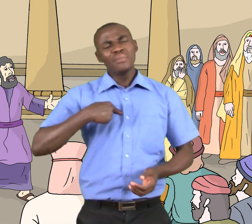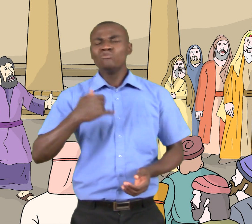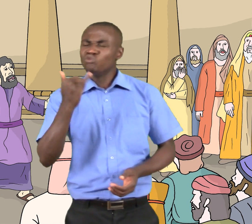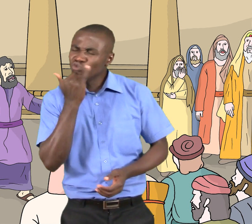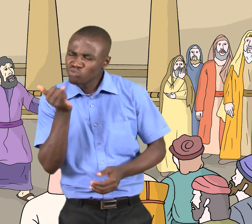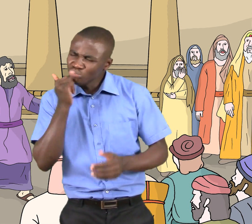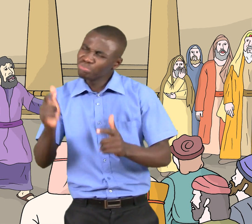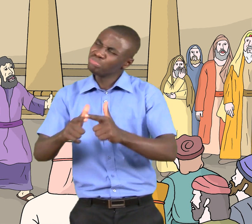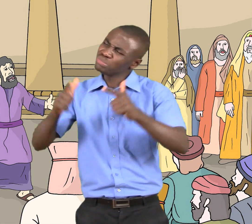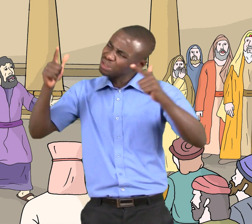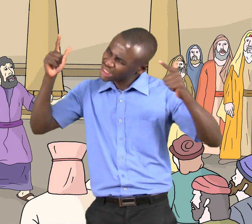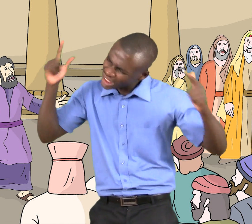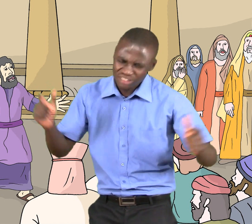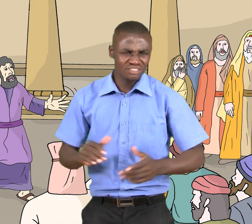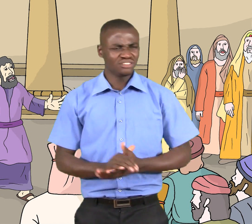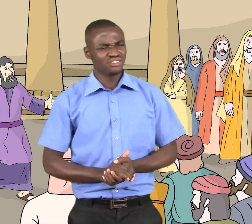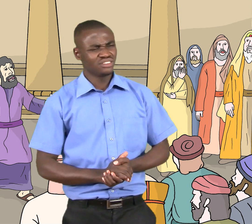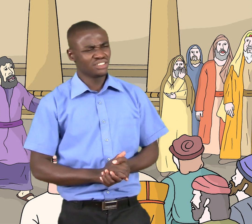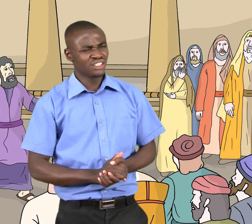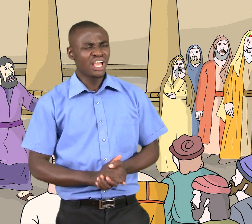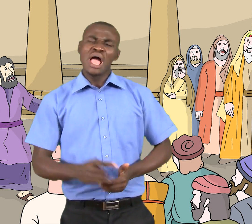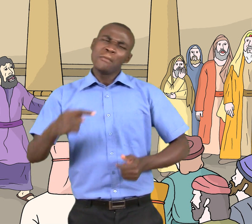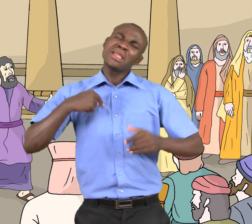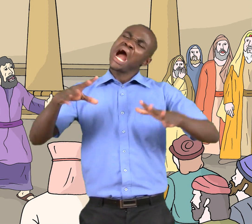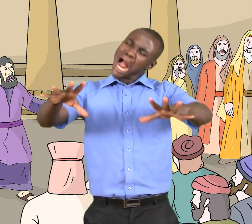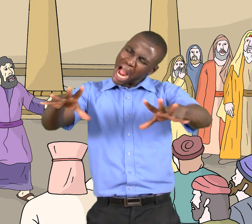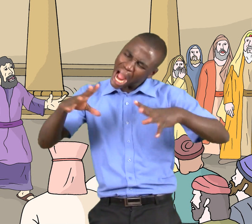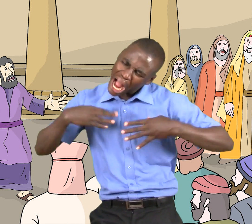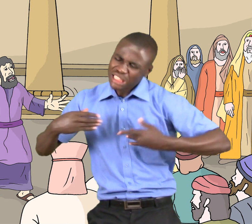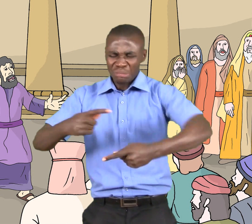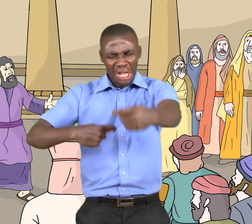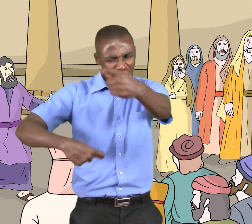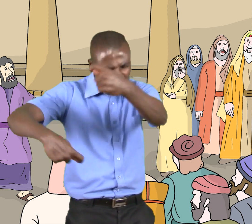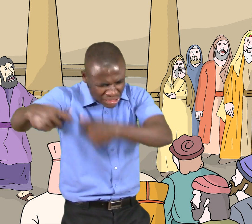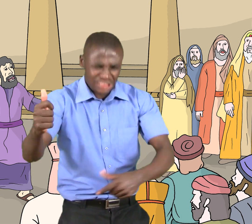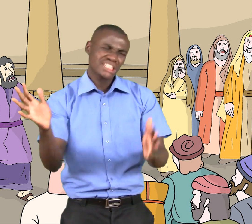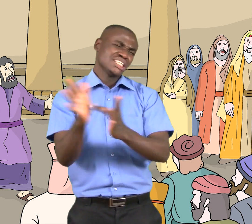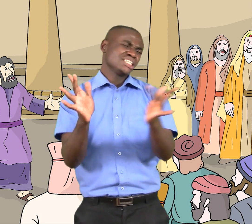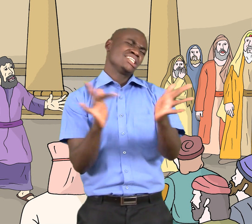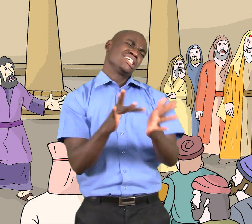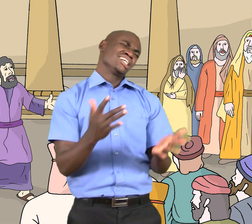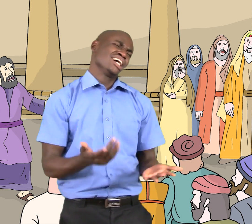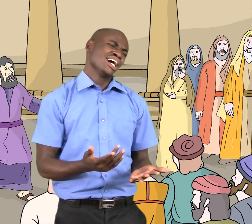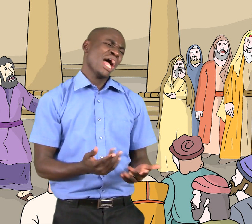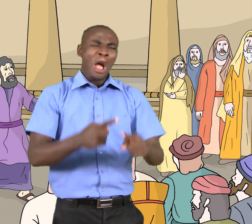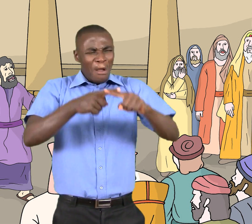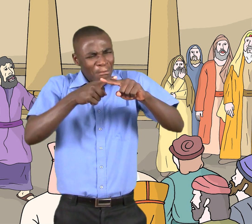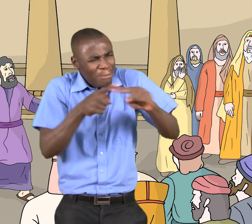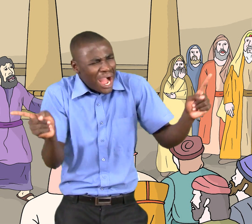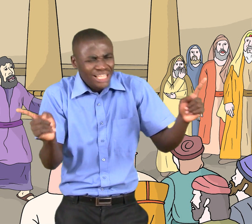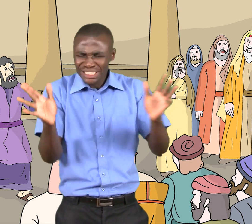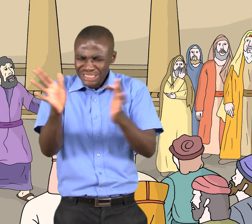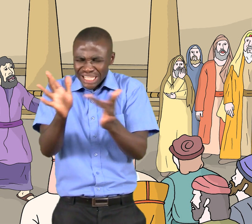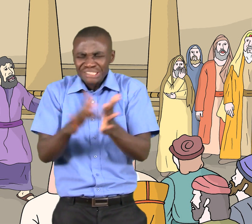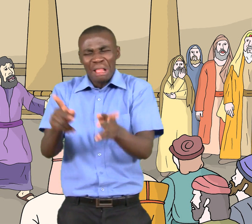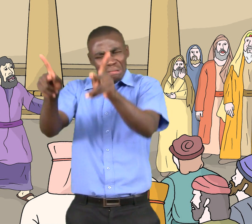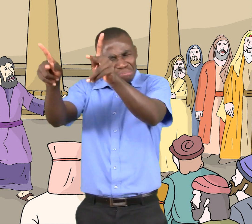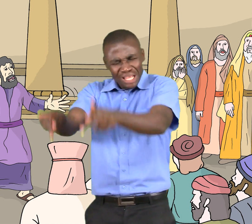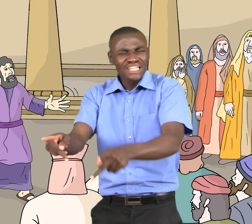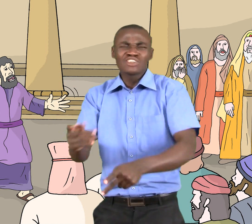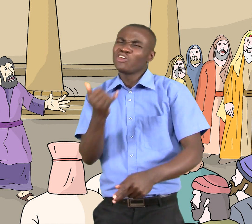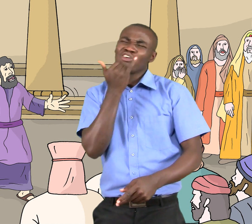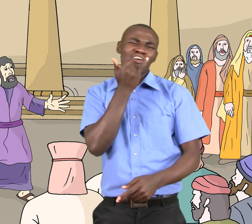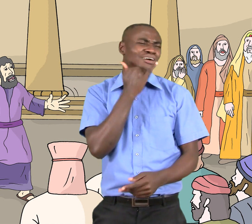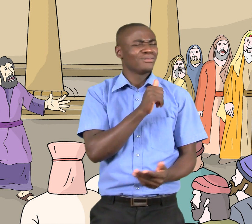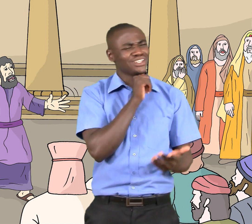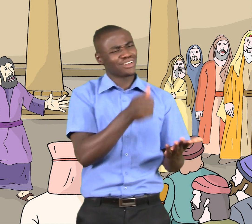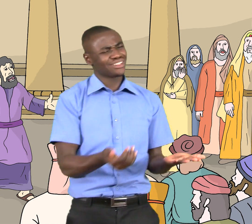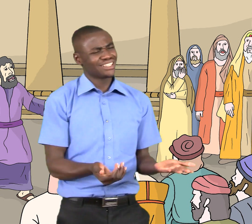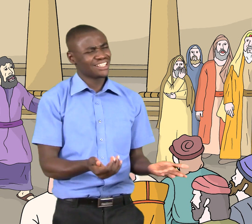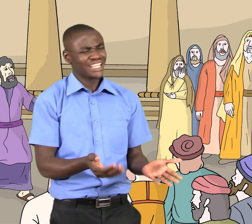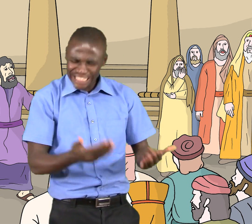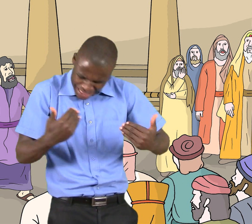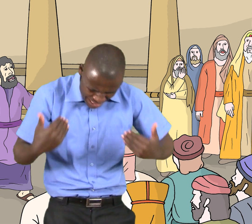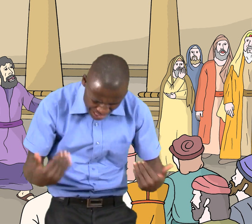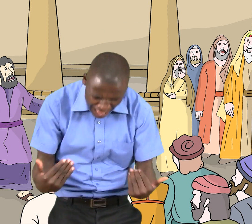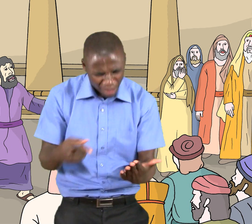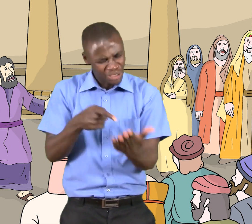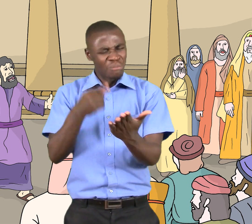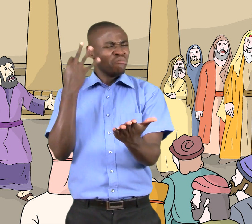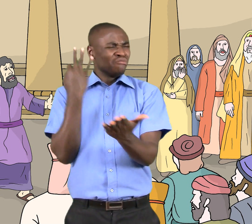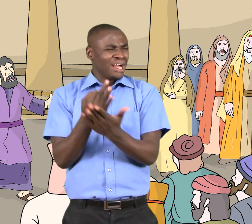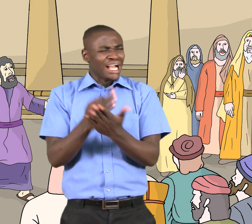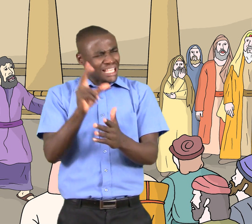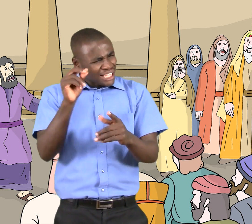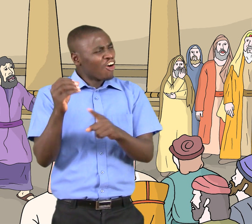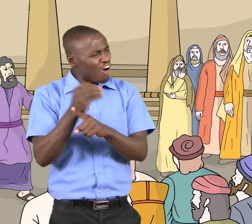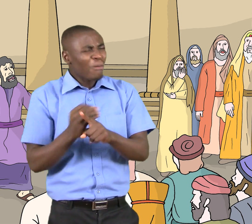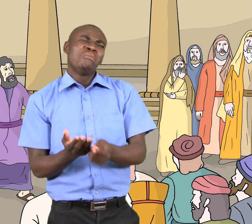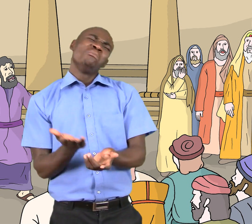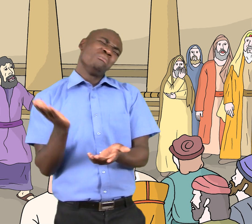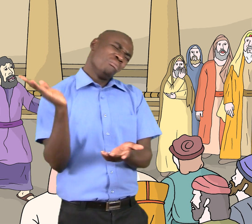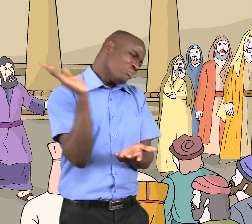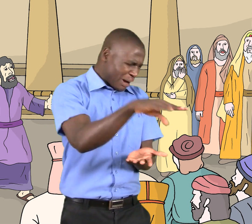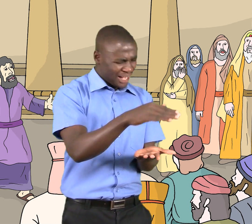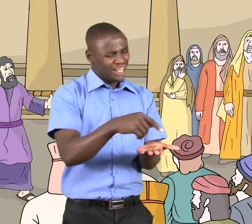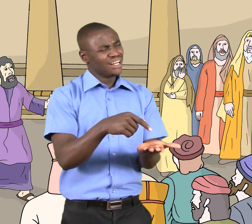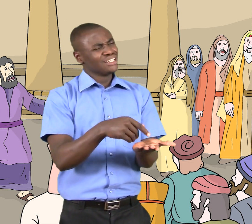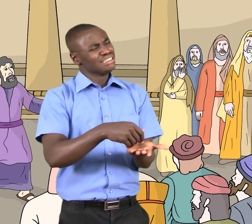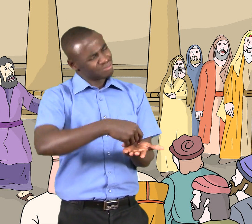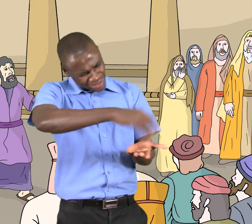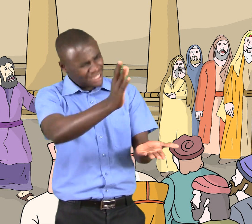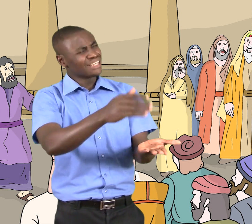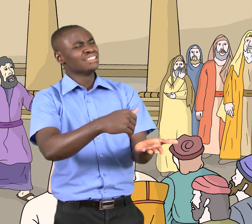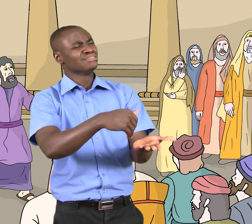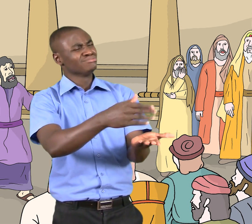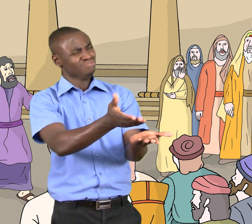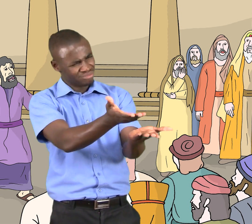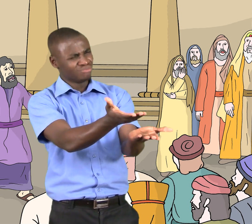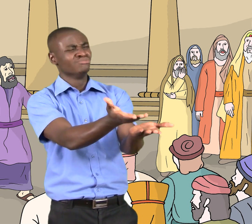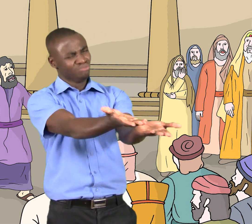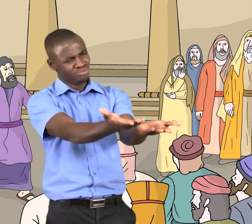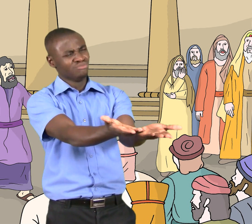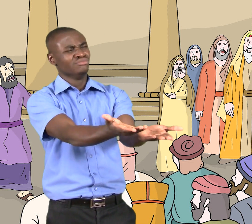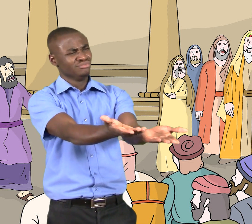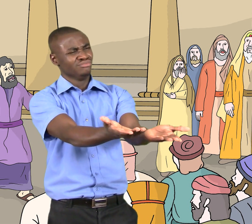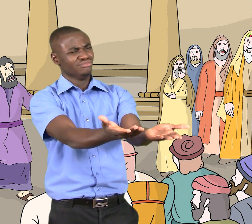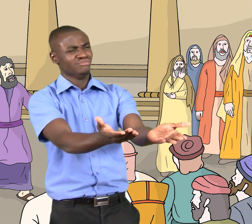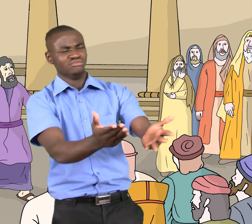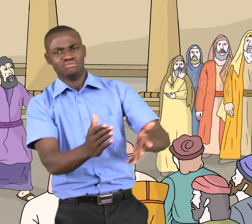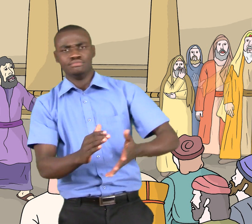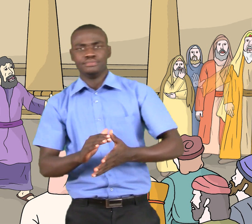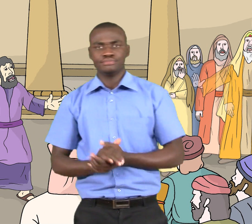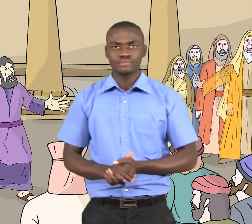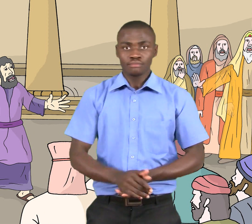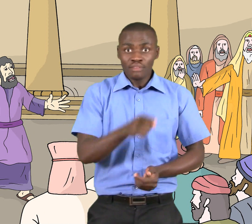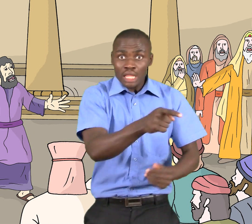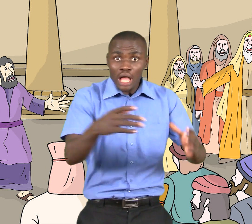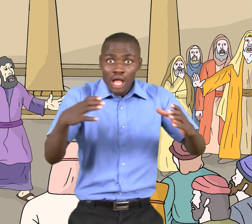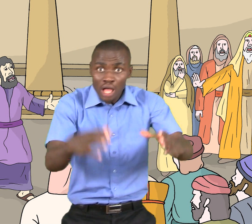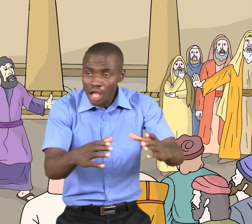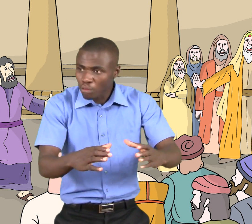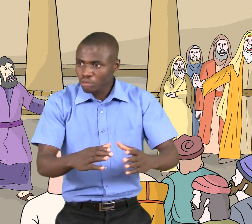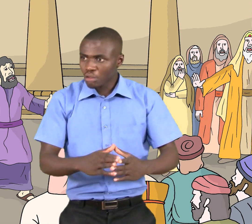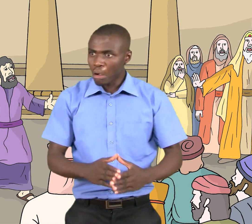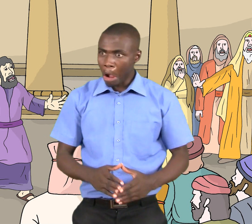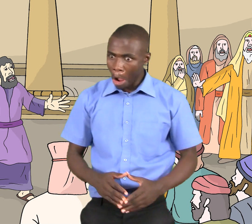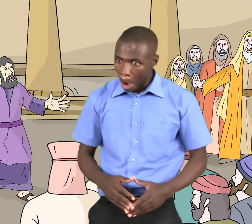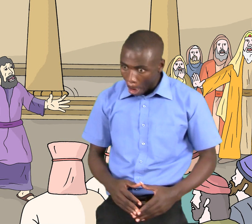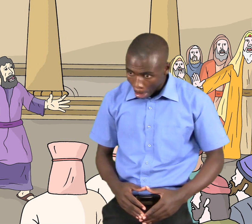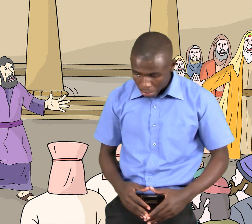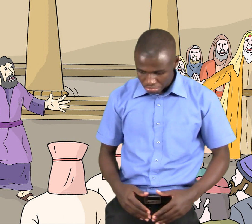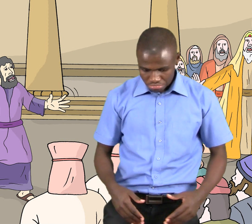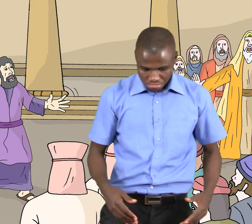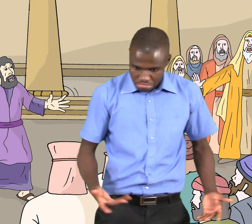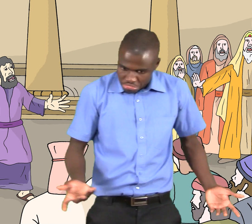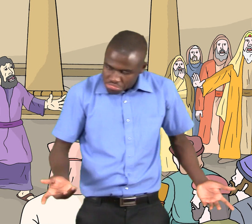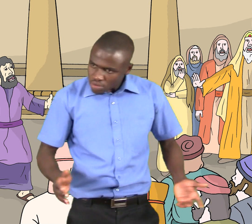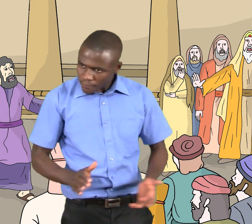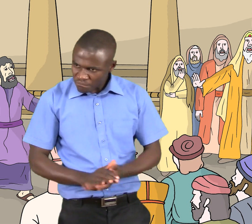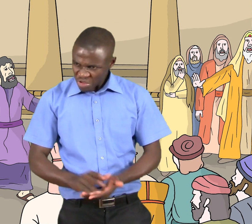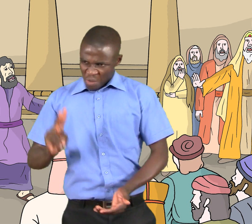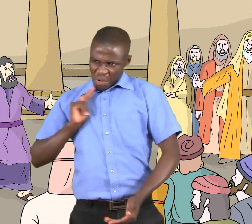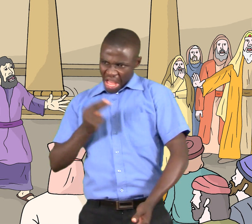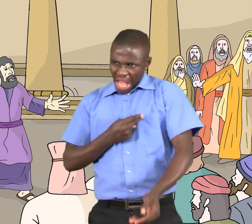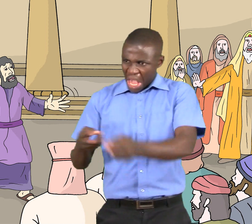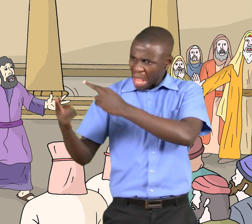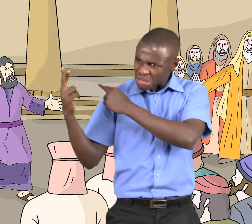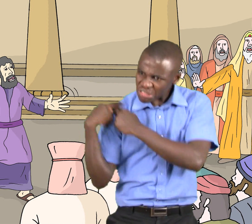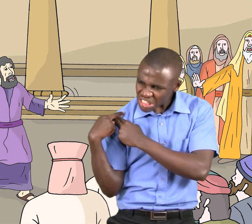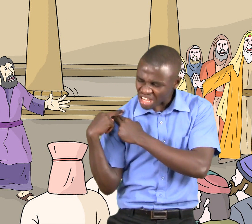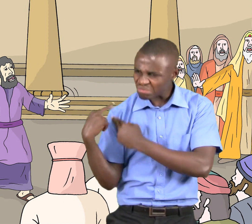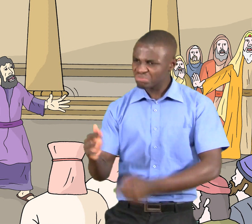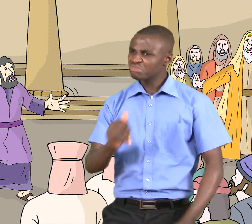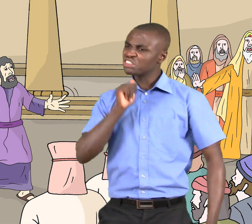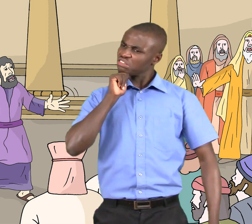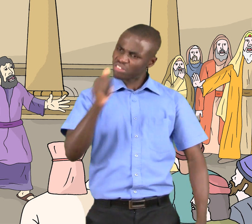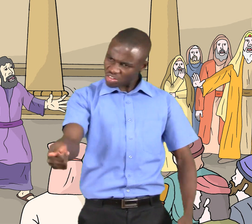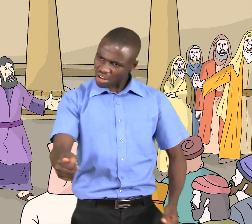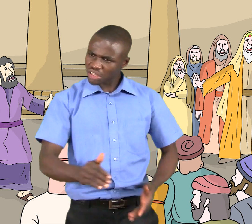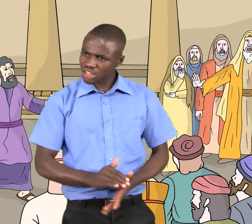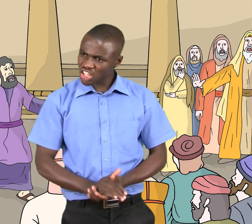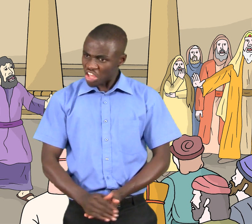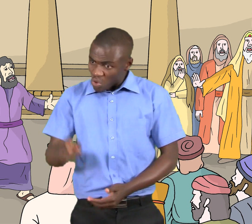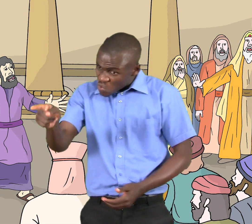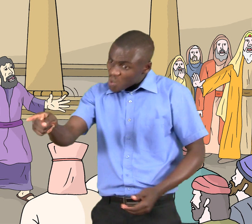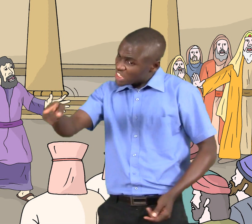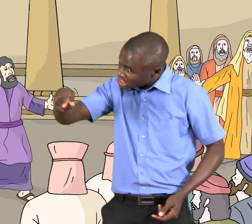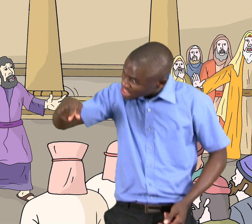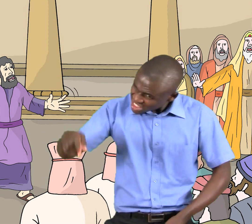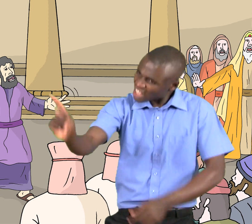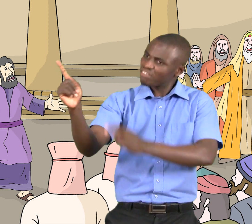“You bear the responsibility.”